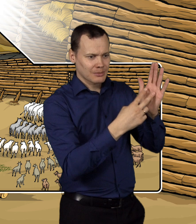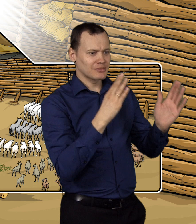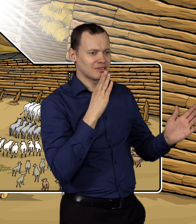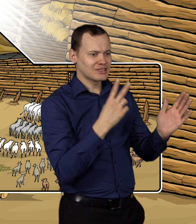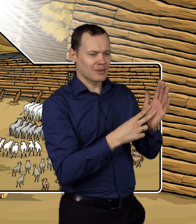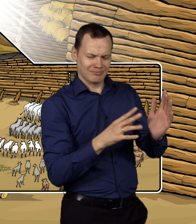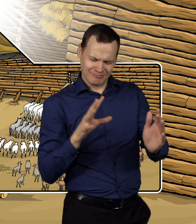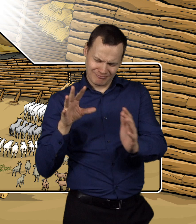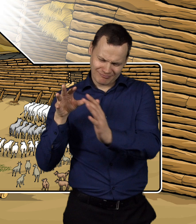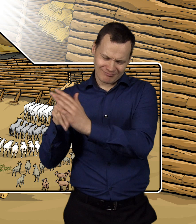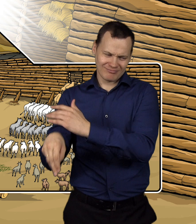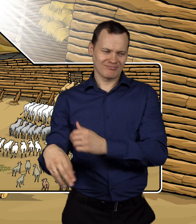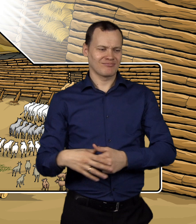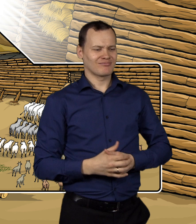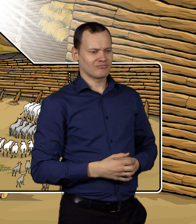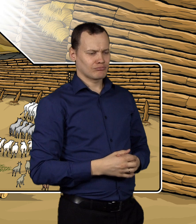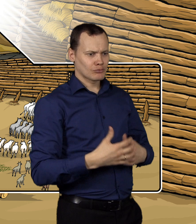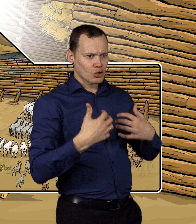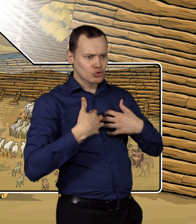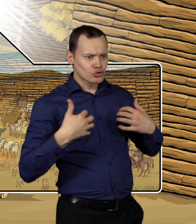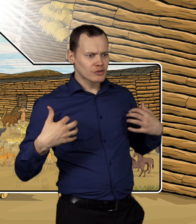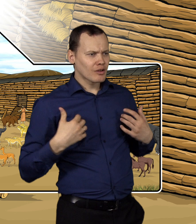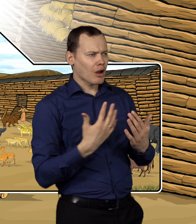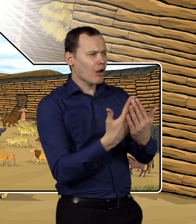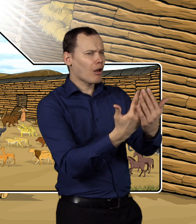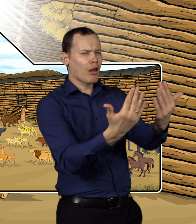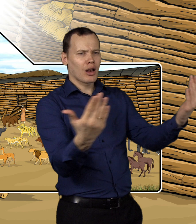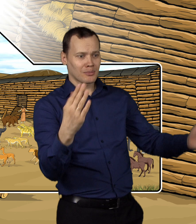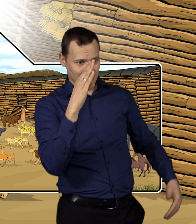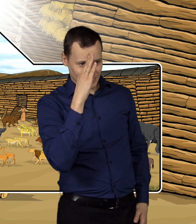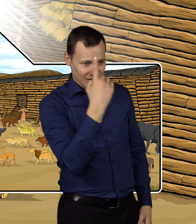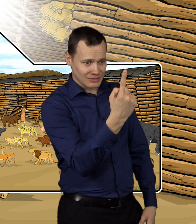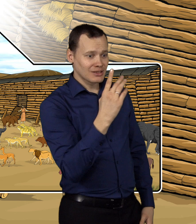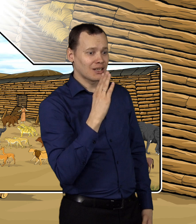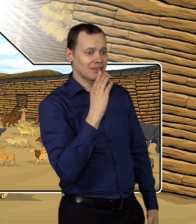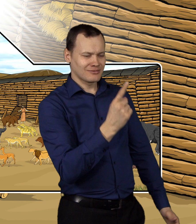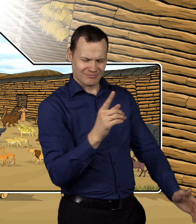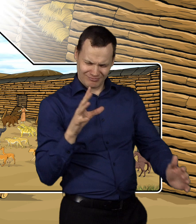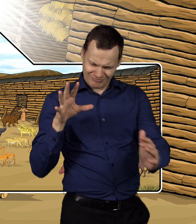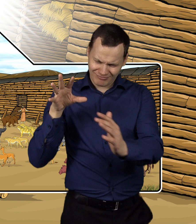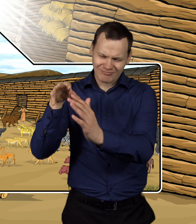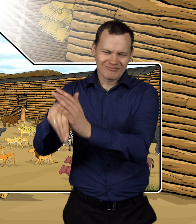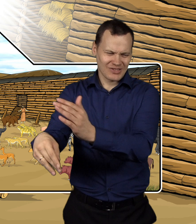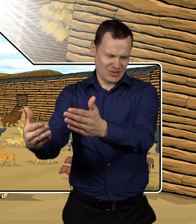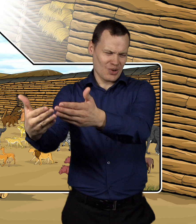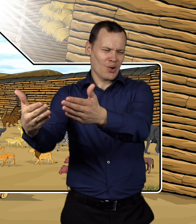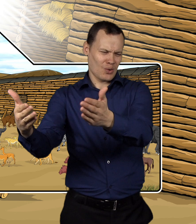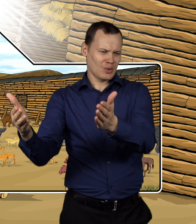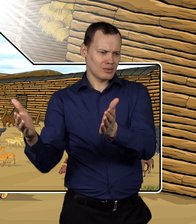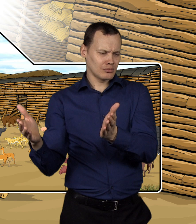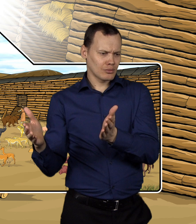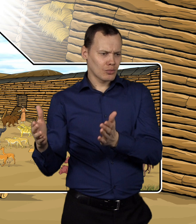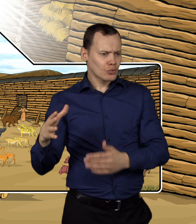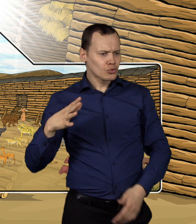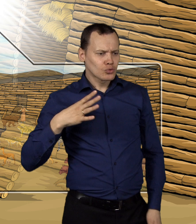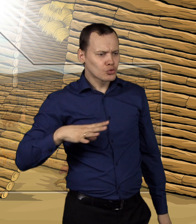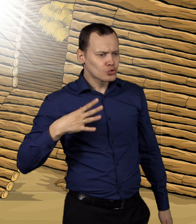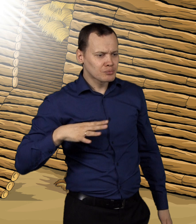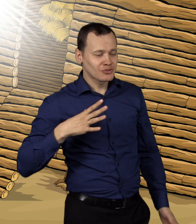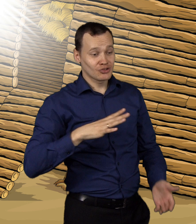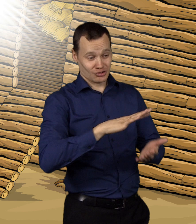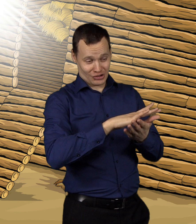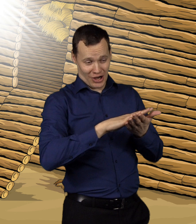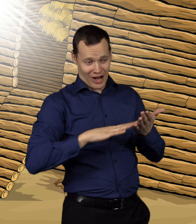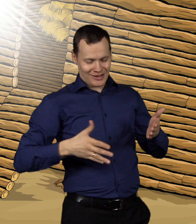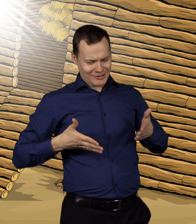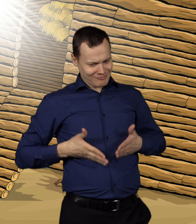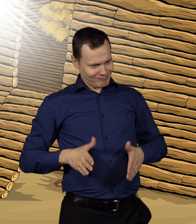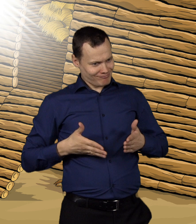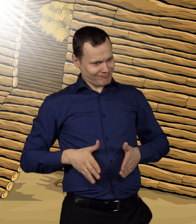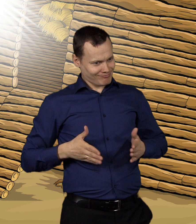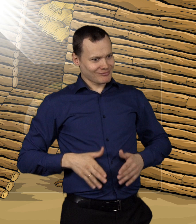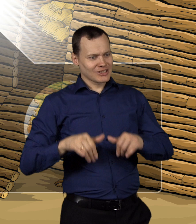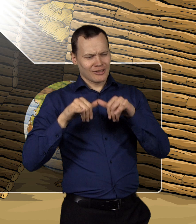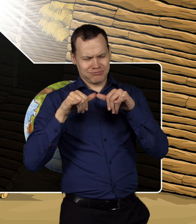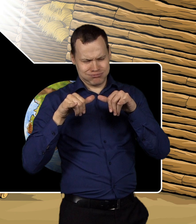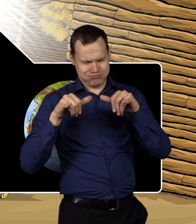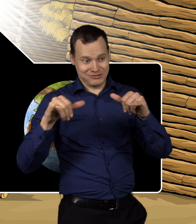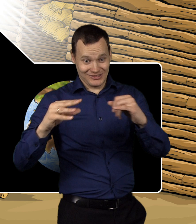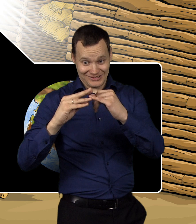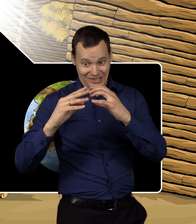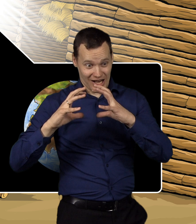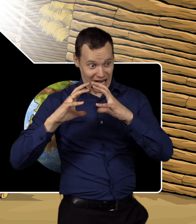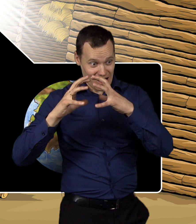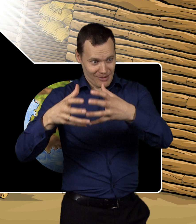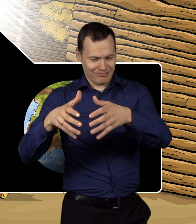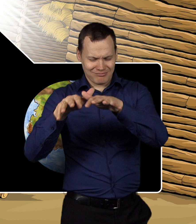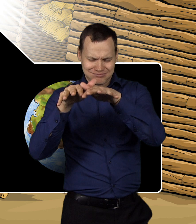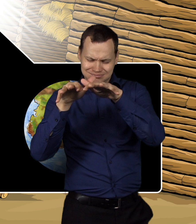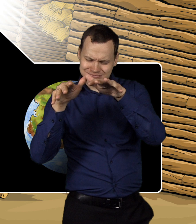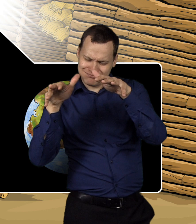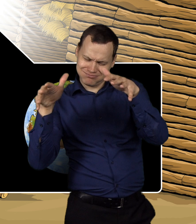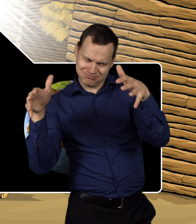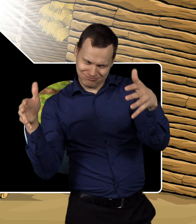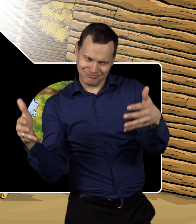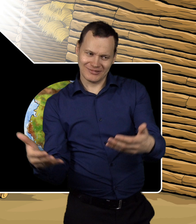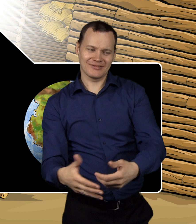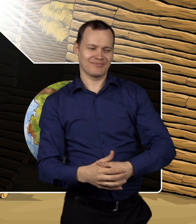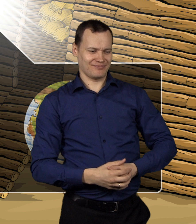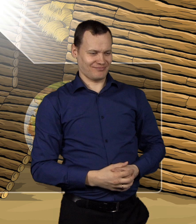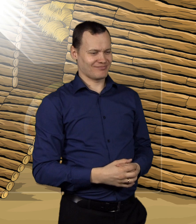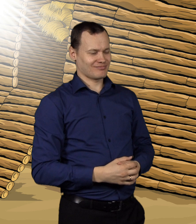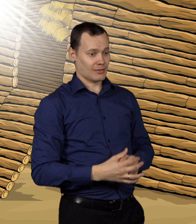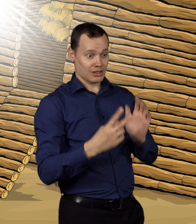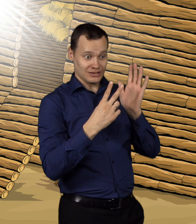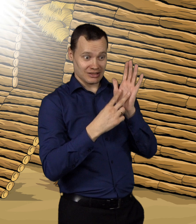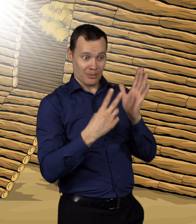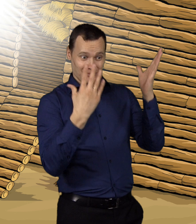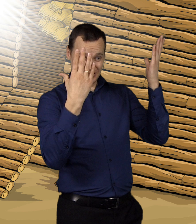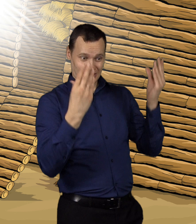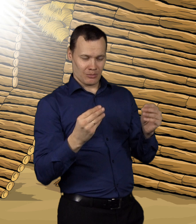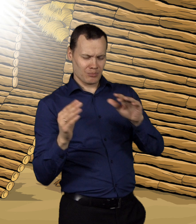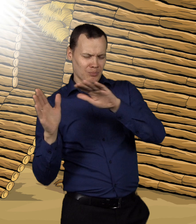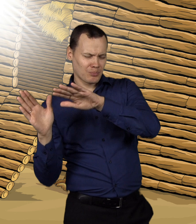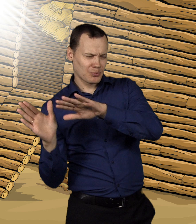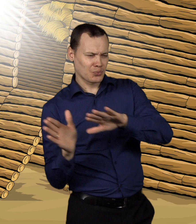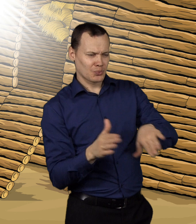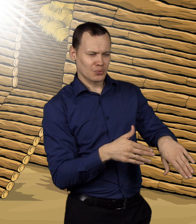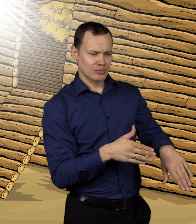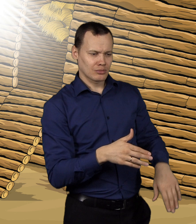a pair of every kind of unclean animal, a male and its mate; and seven pairs of every kind of bird of the air, male and female, to preserve their offspring on the face of all the earth.